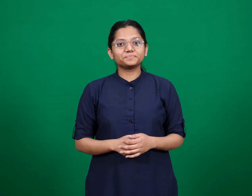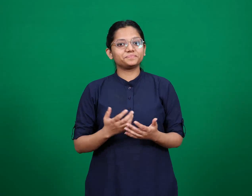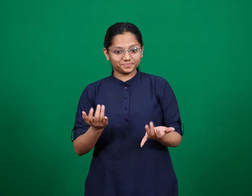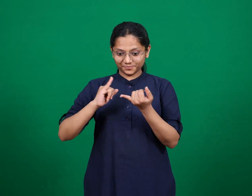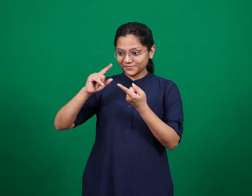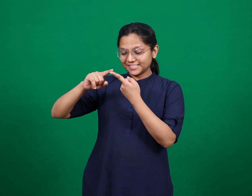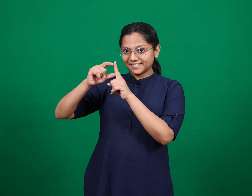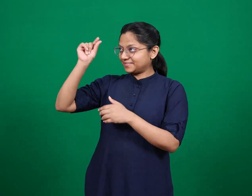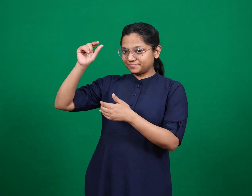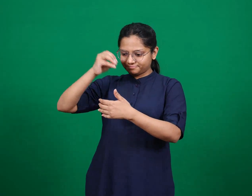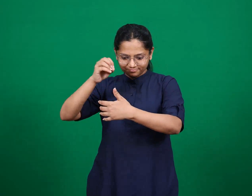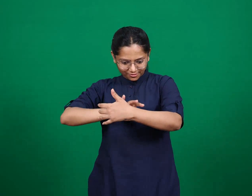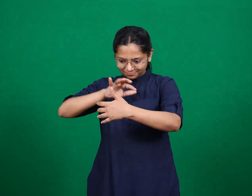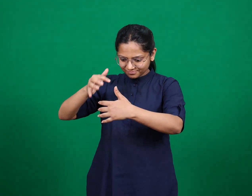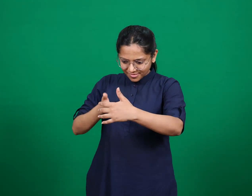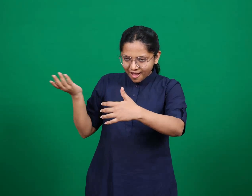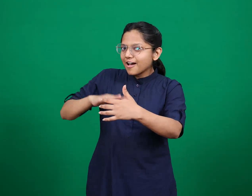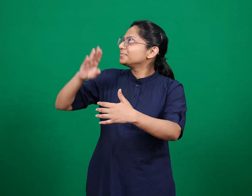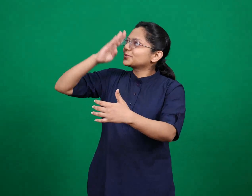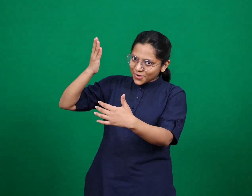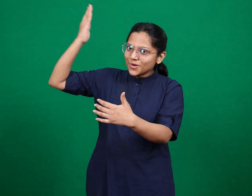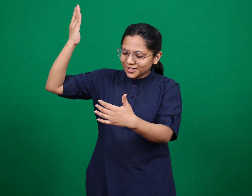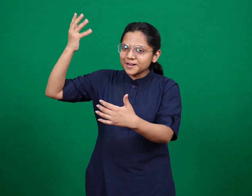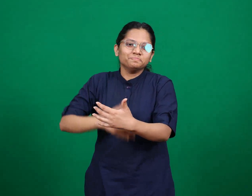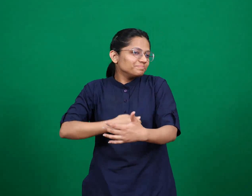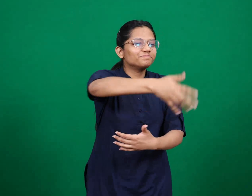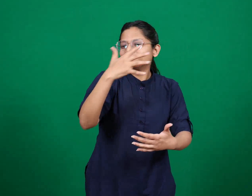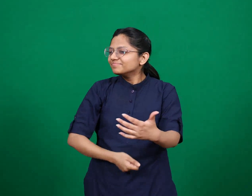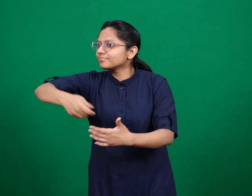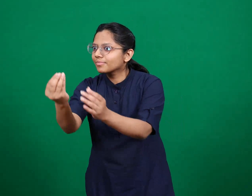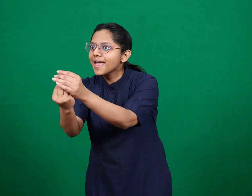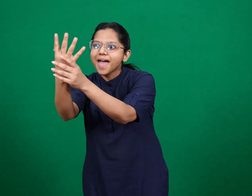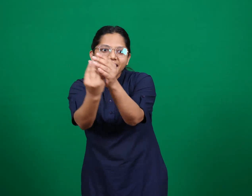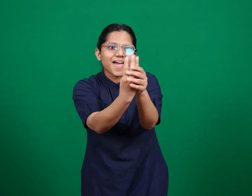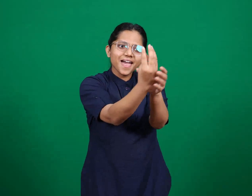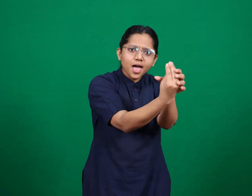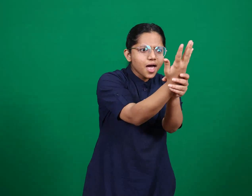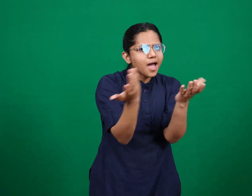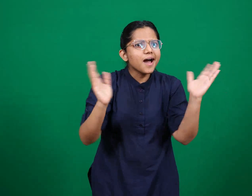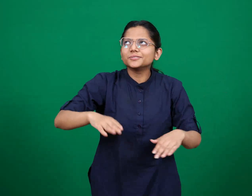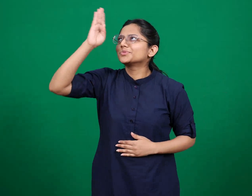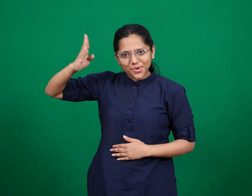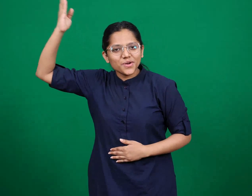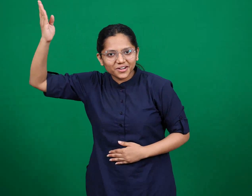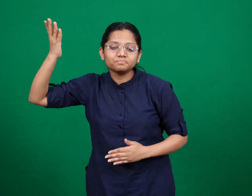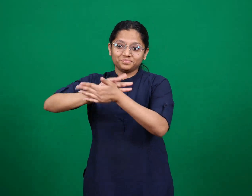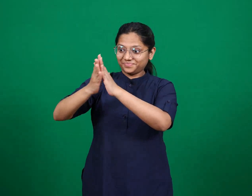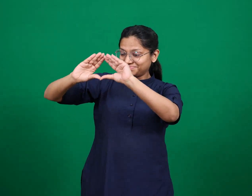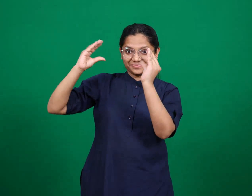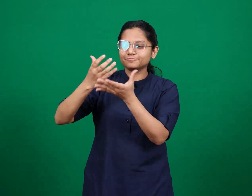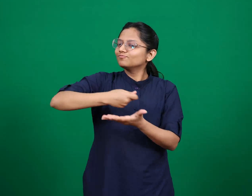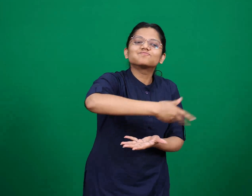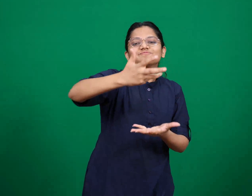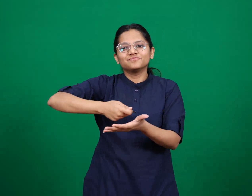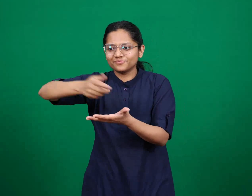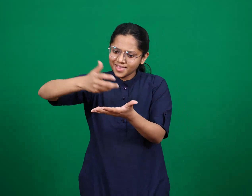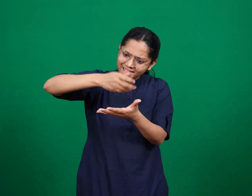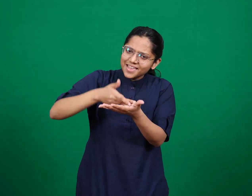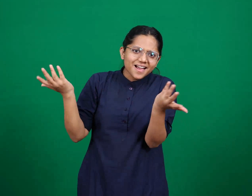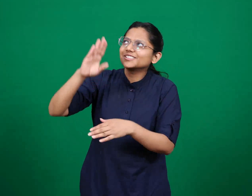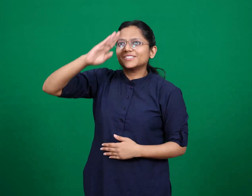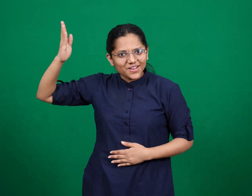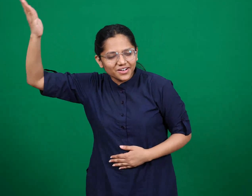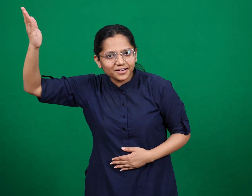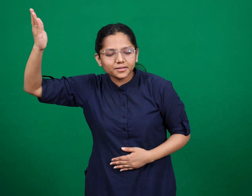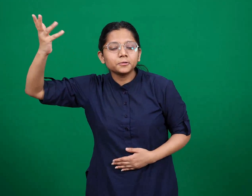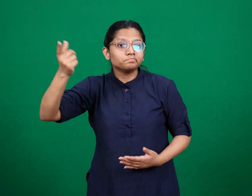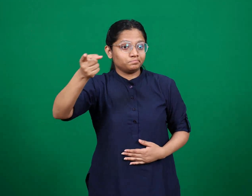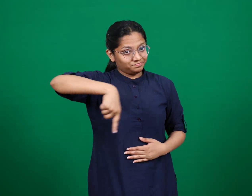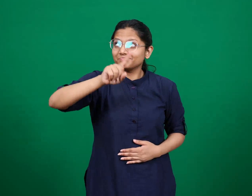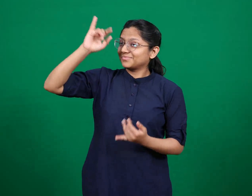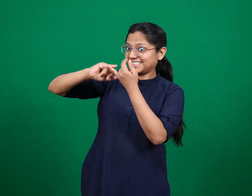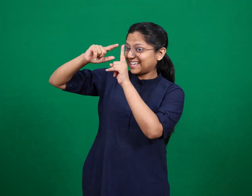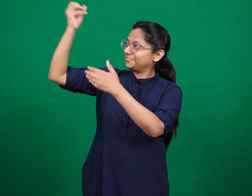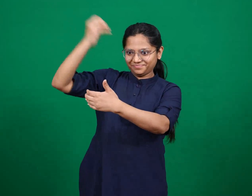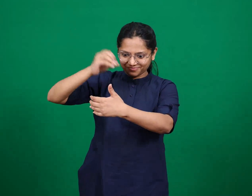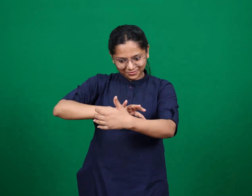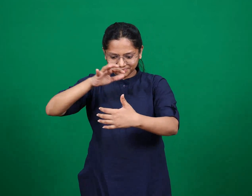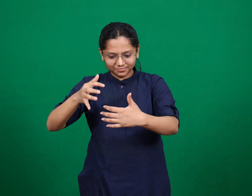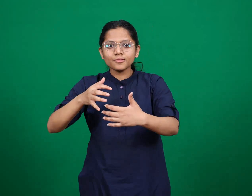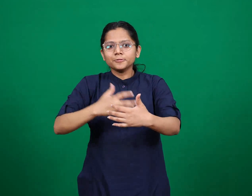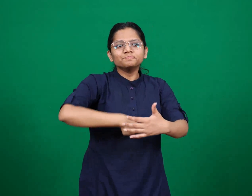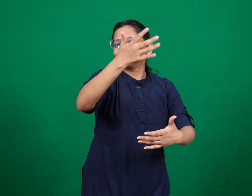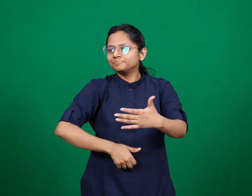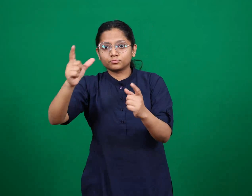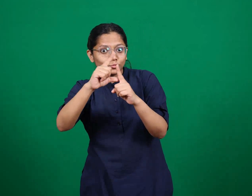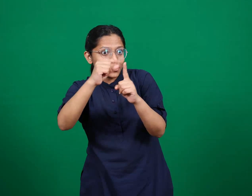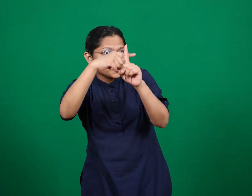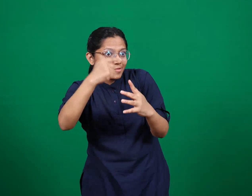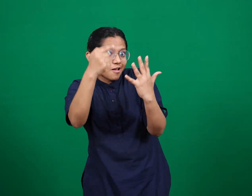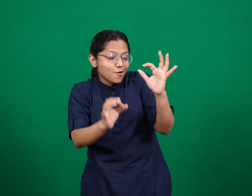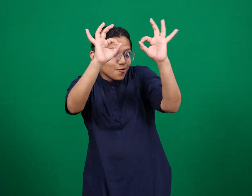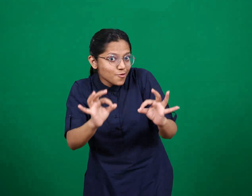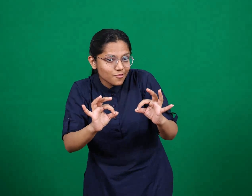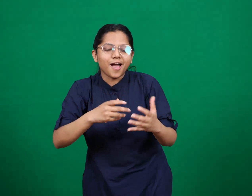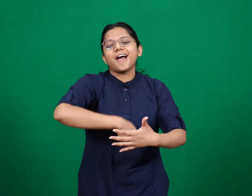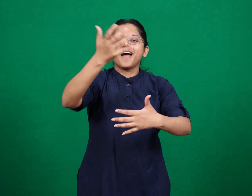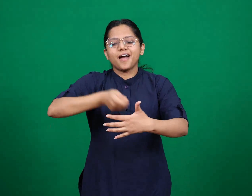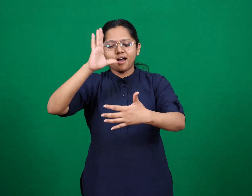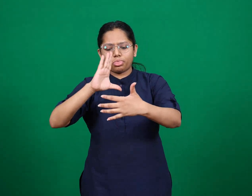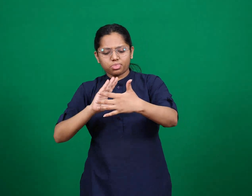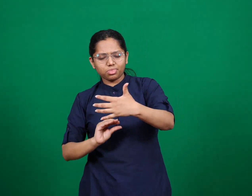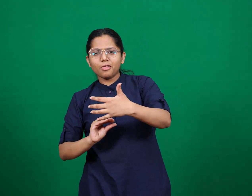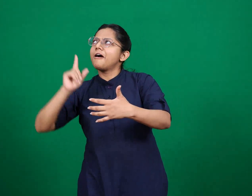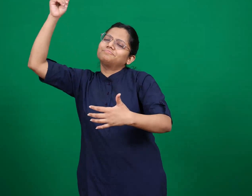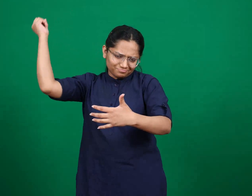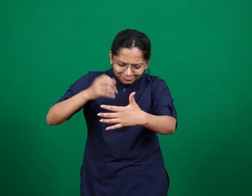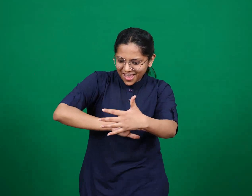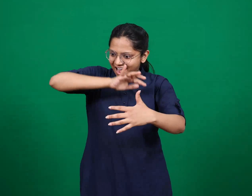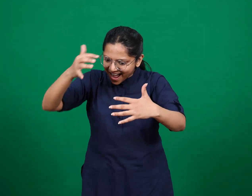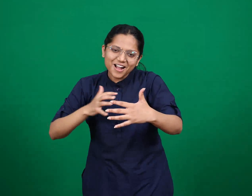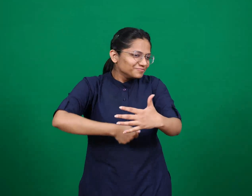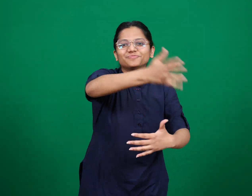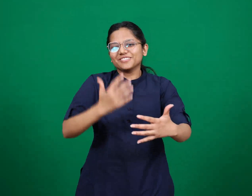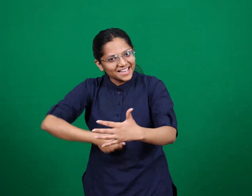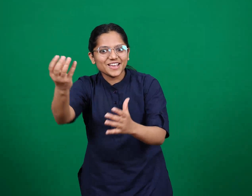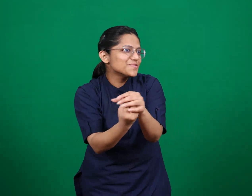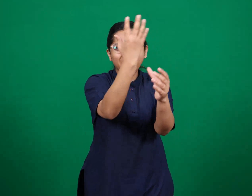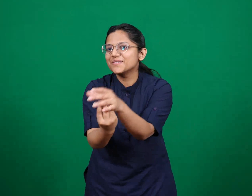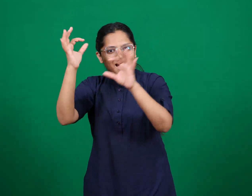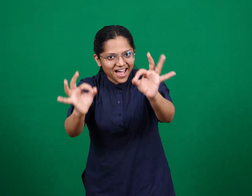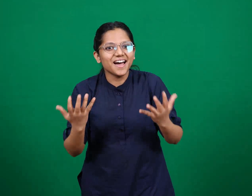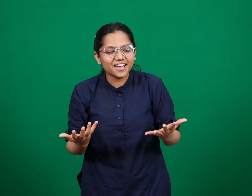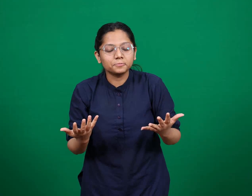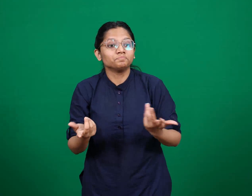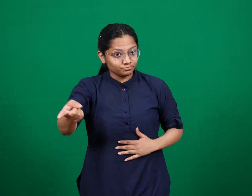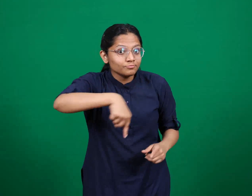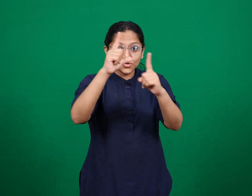Now He who supplies seed to the sower and bread for food will supply and multiply your store of seed and will increase the harvest of your righteousness.